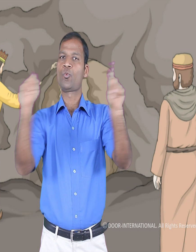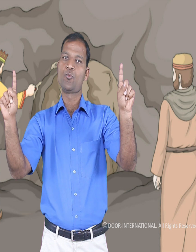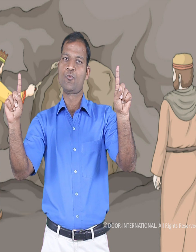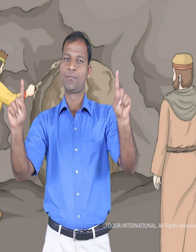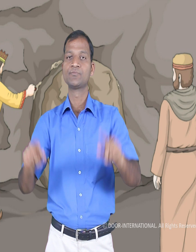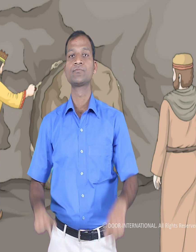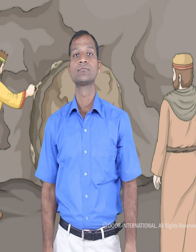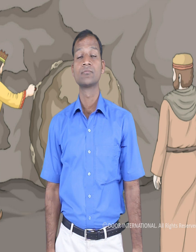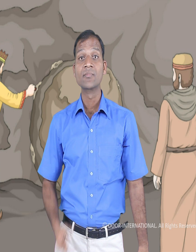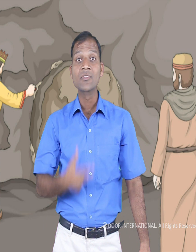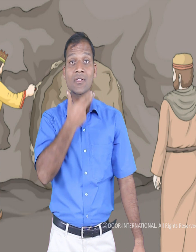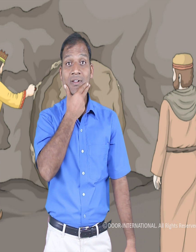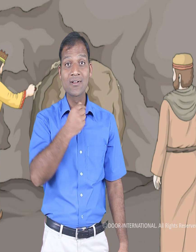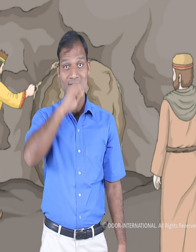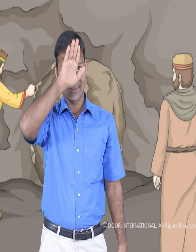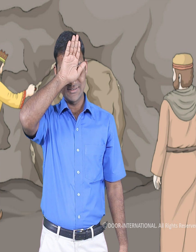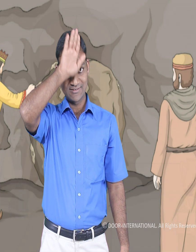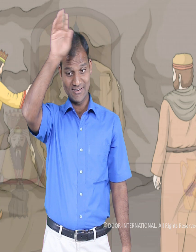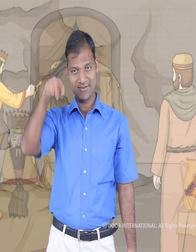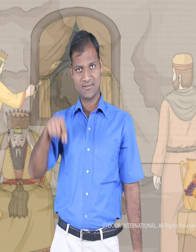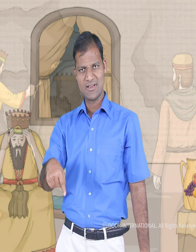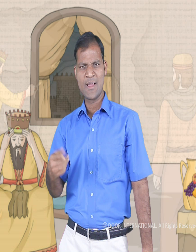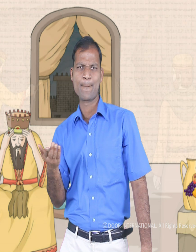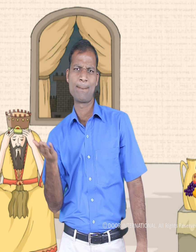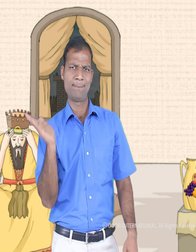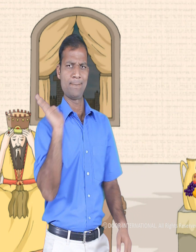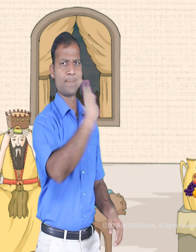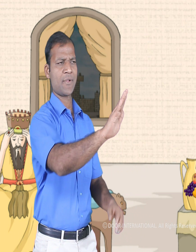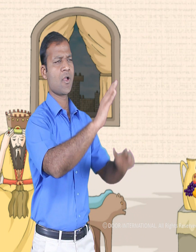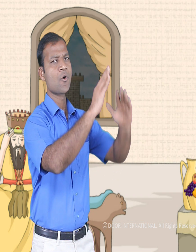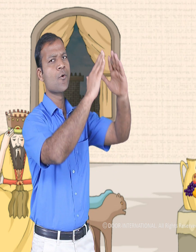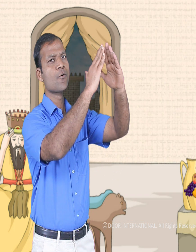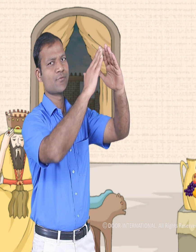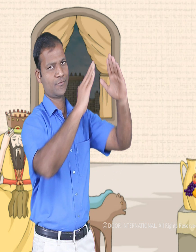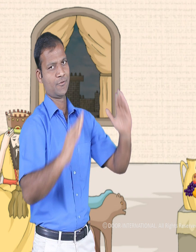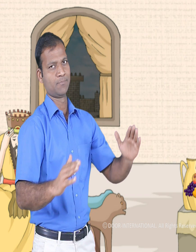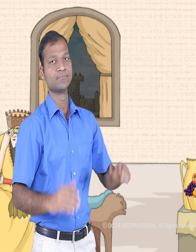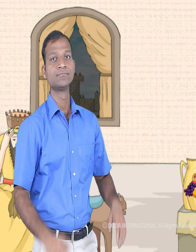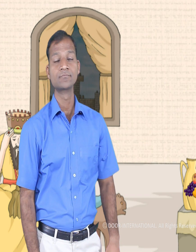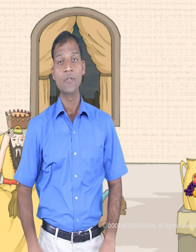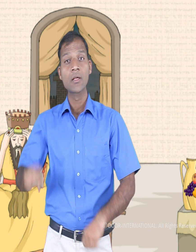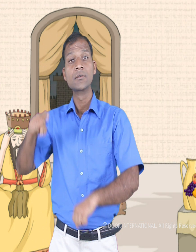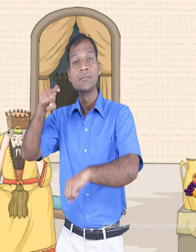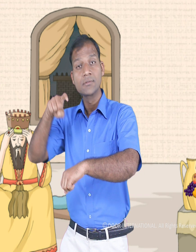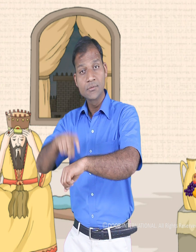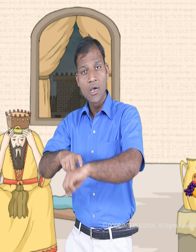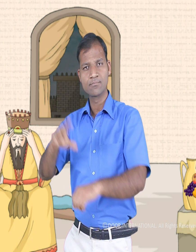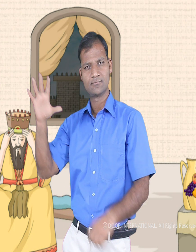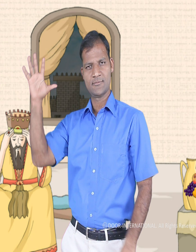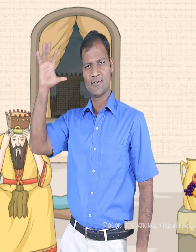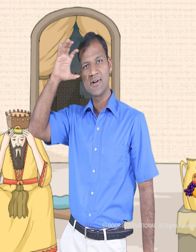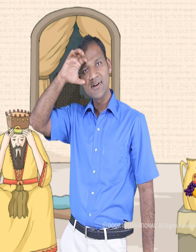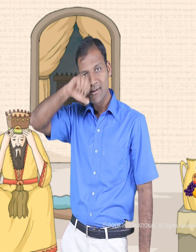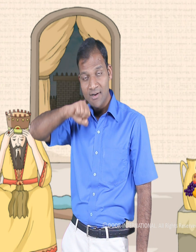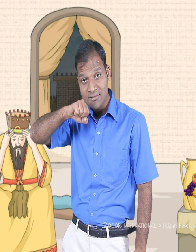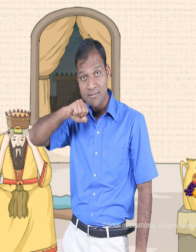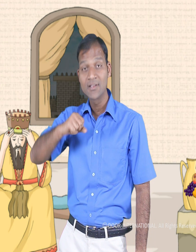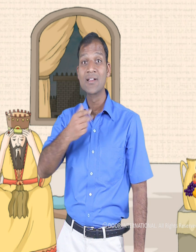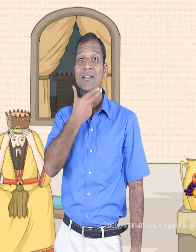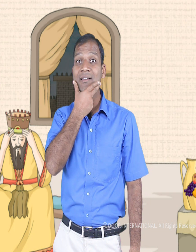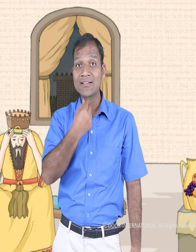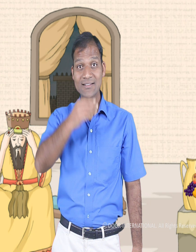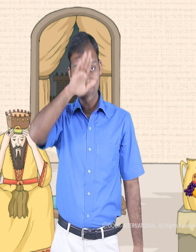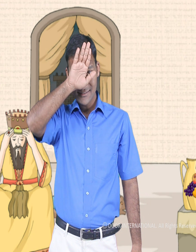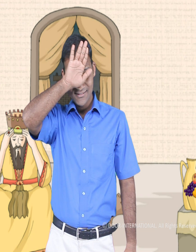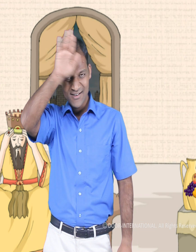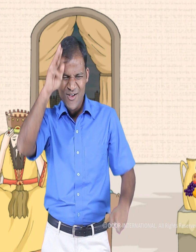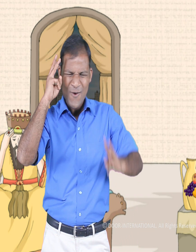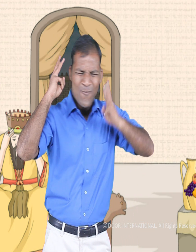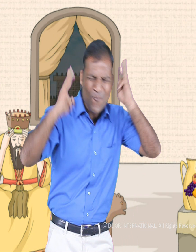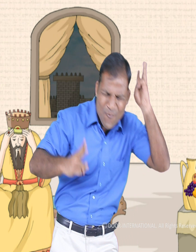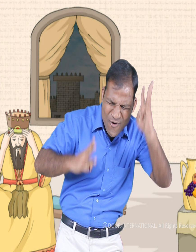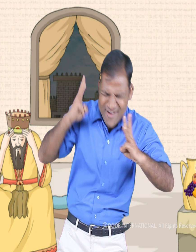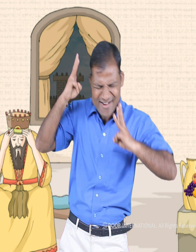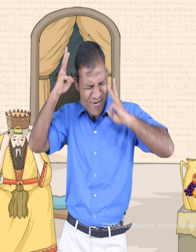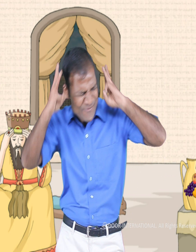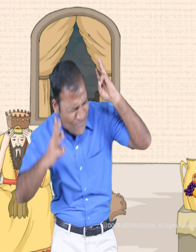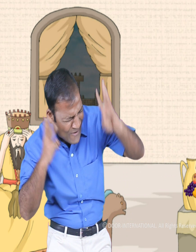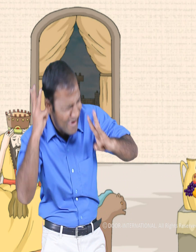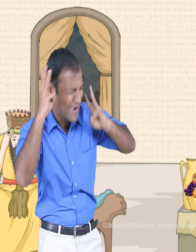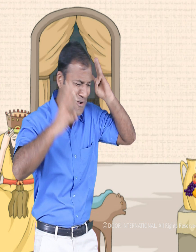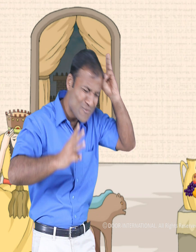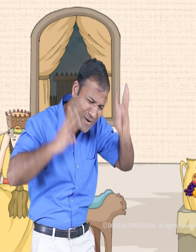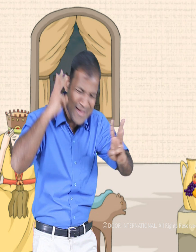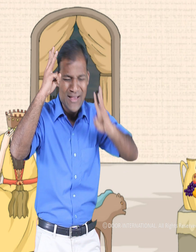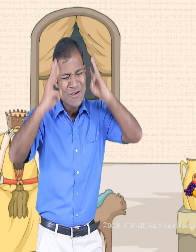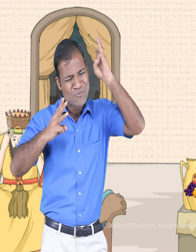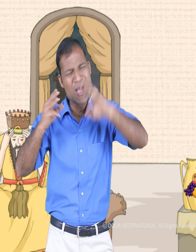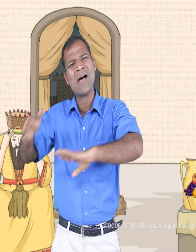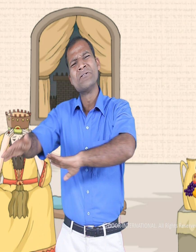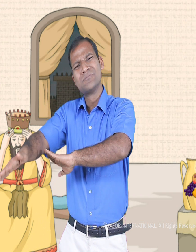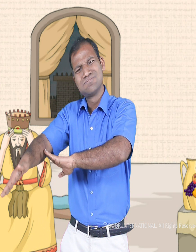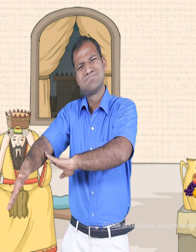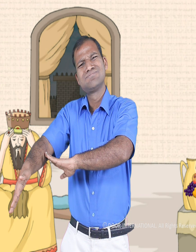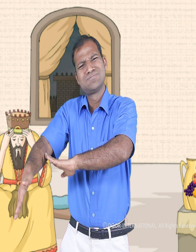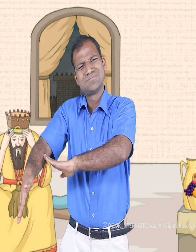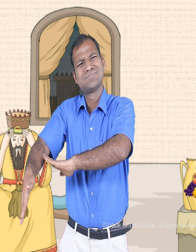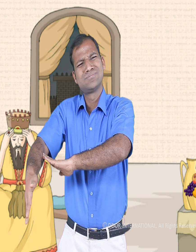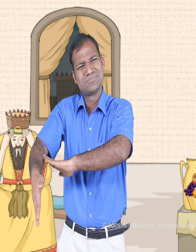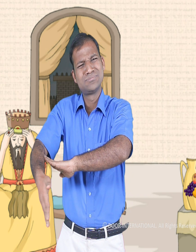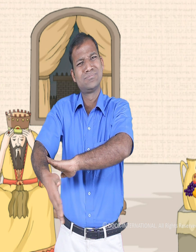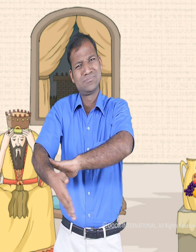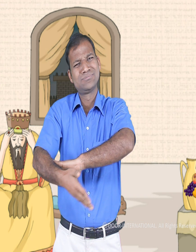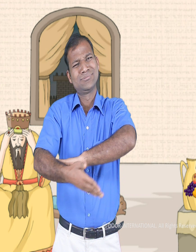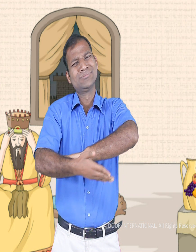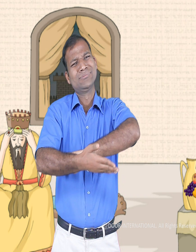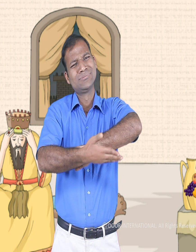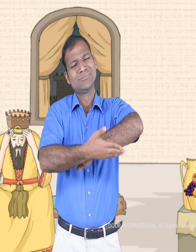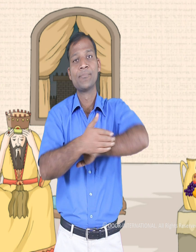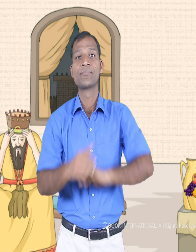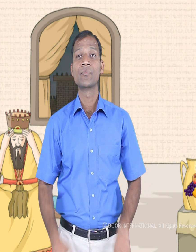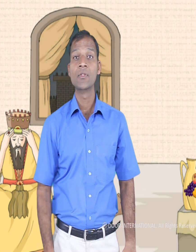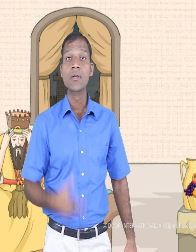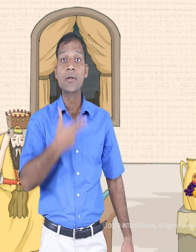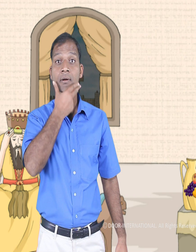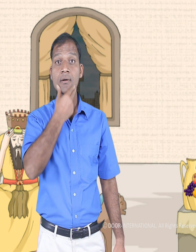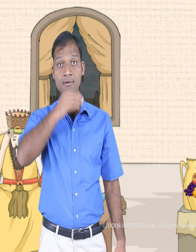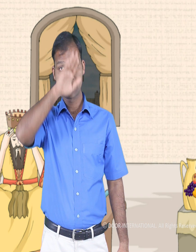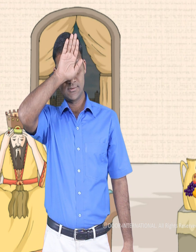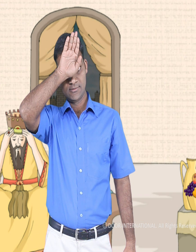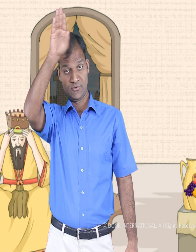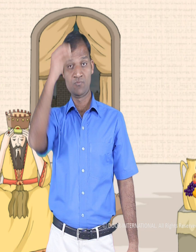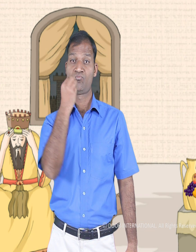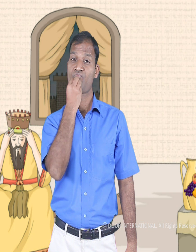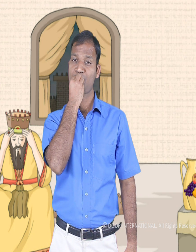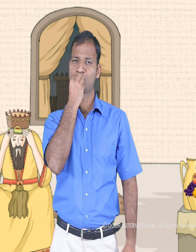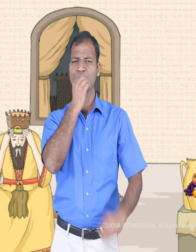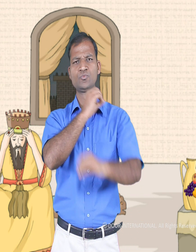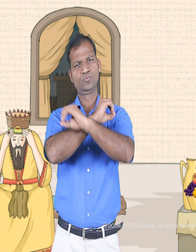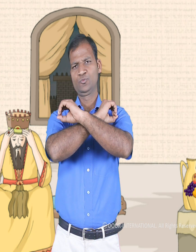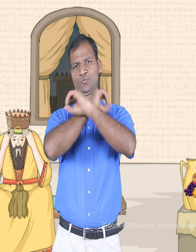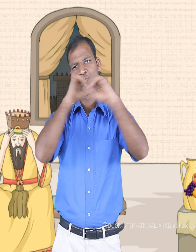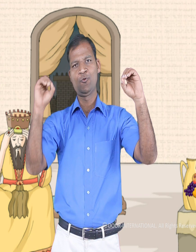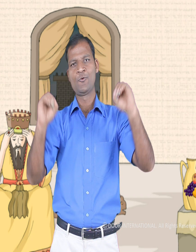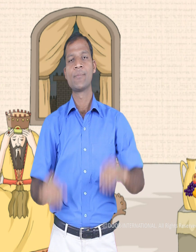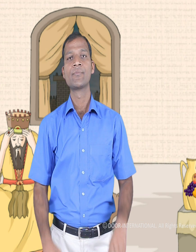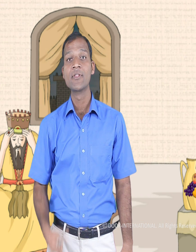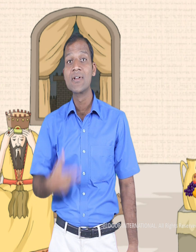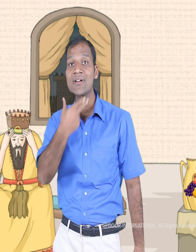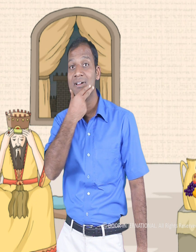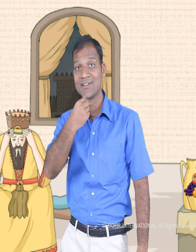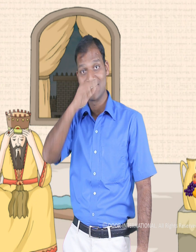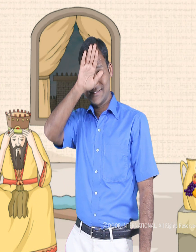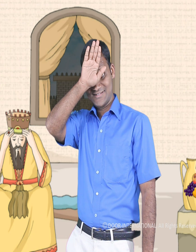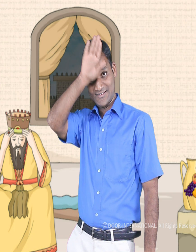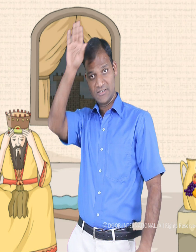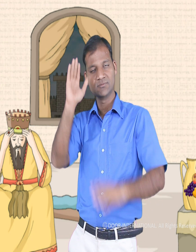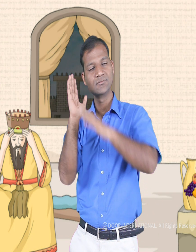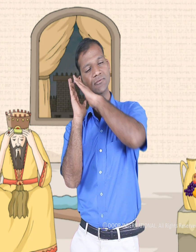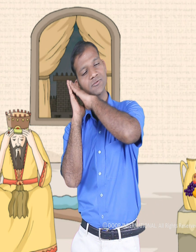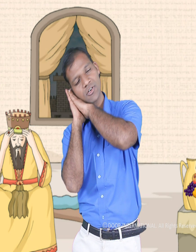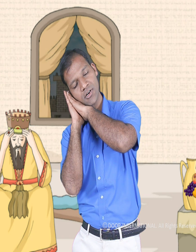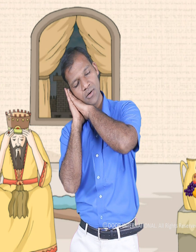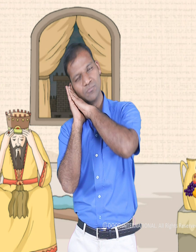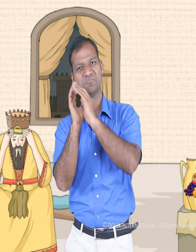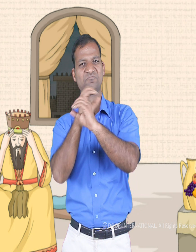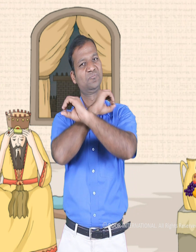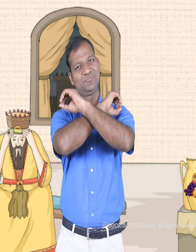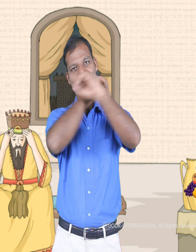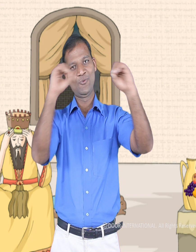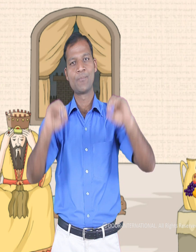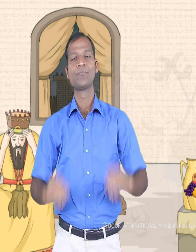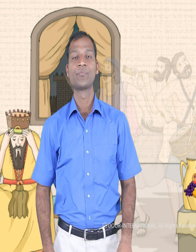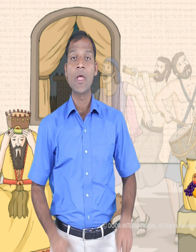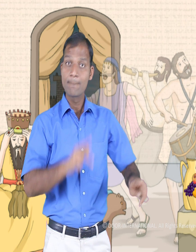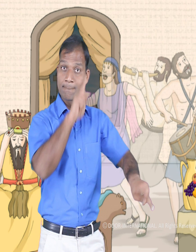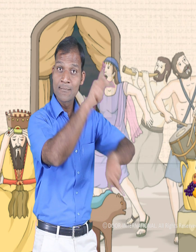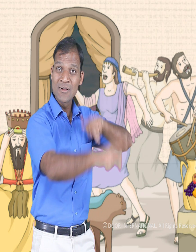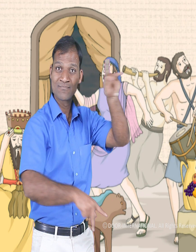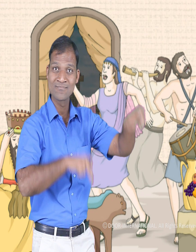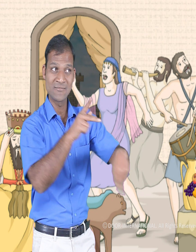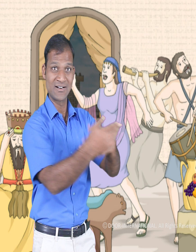Then the king went to his palace and spent the night fasting.